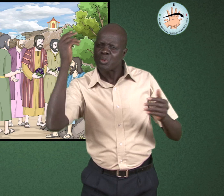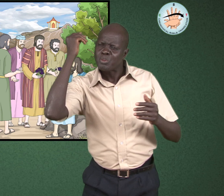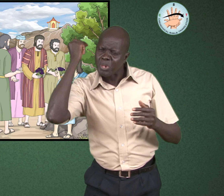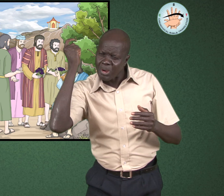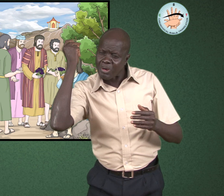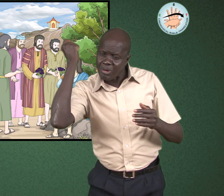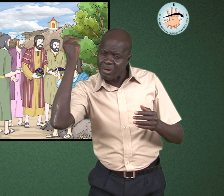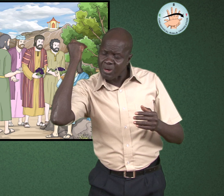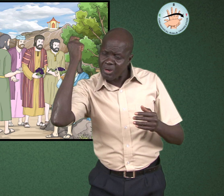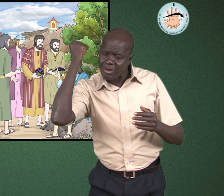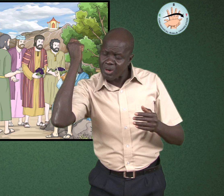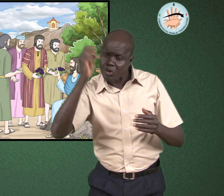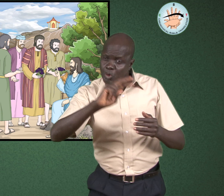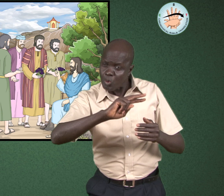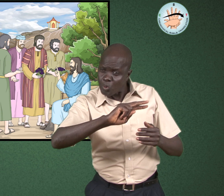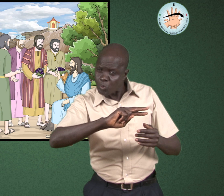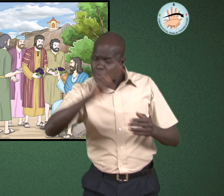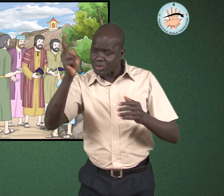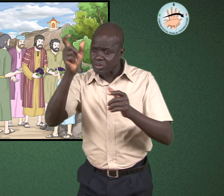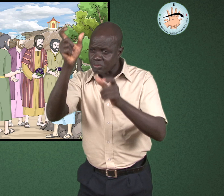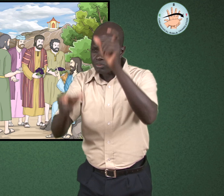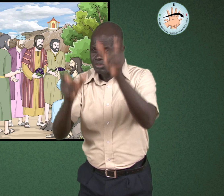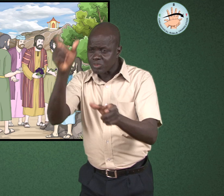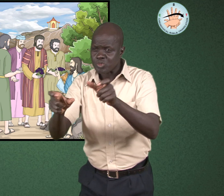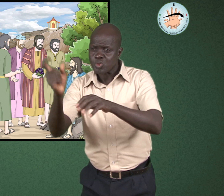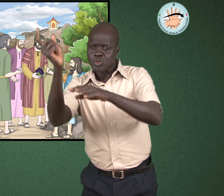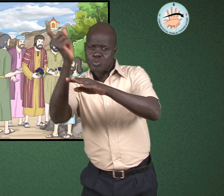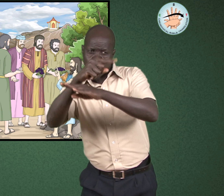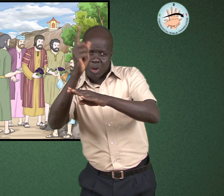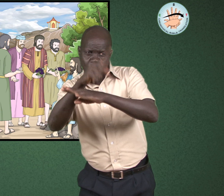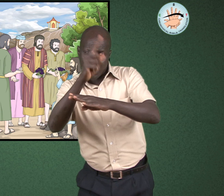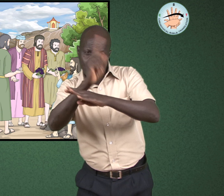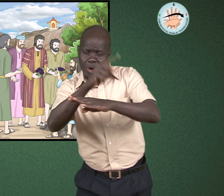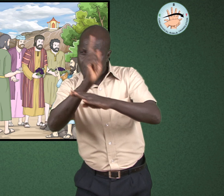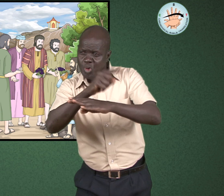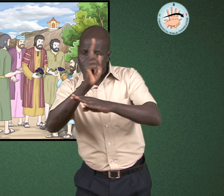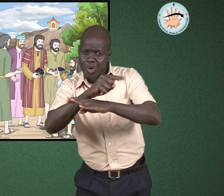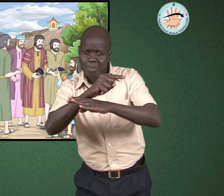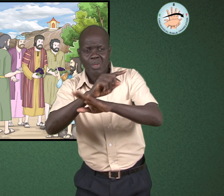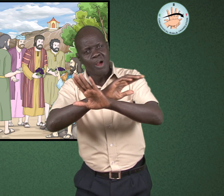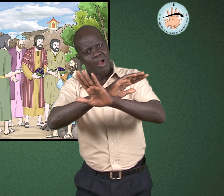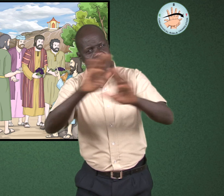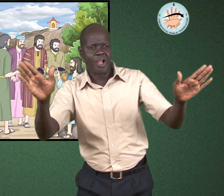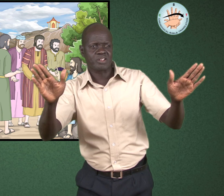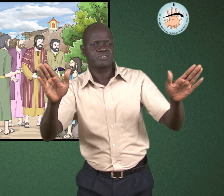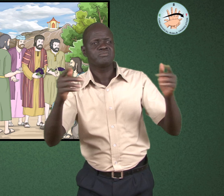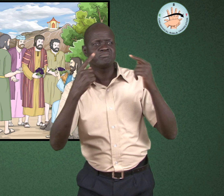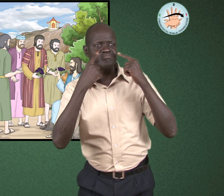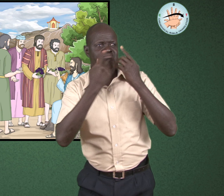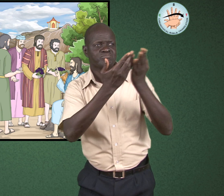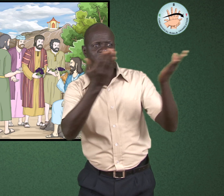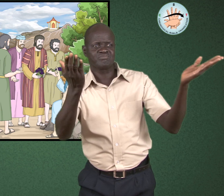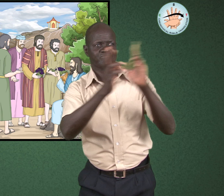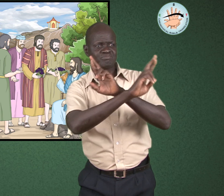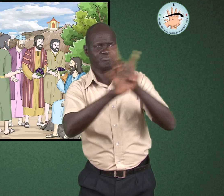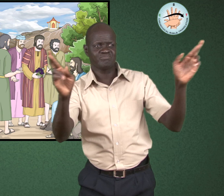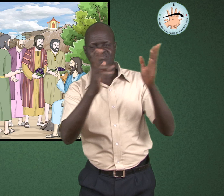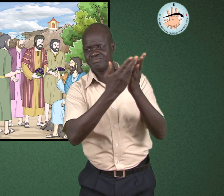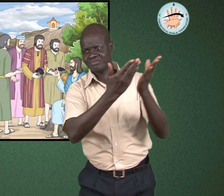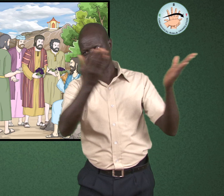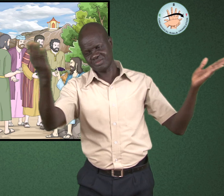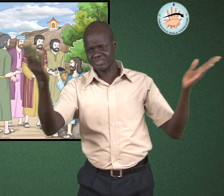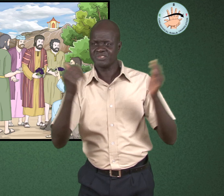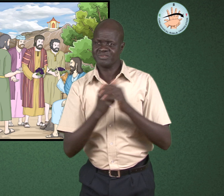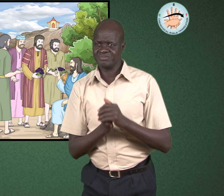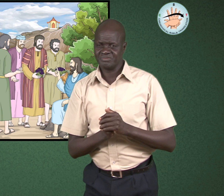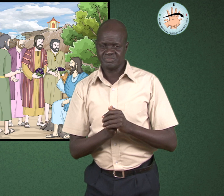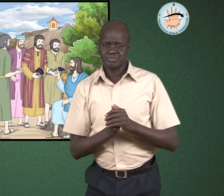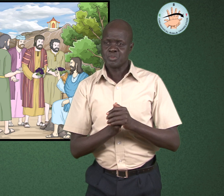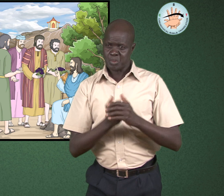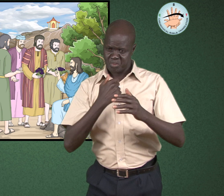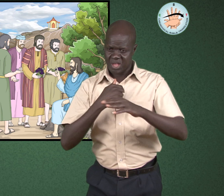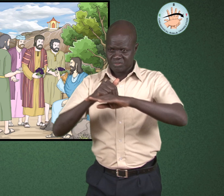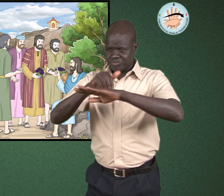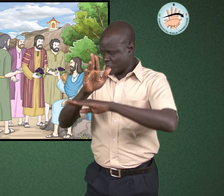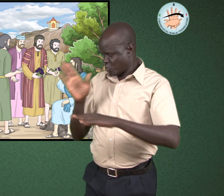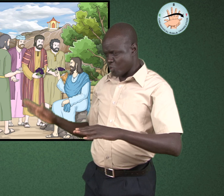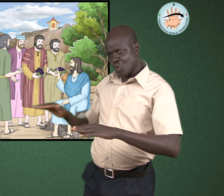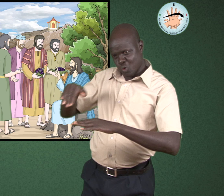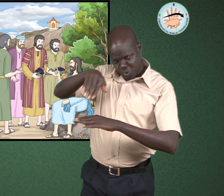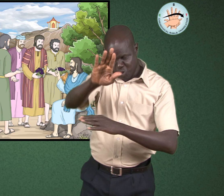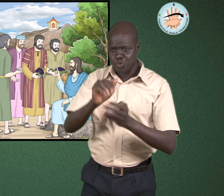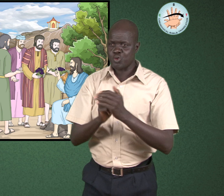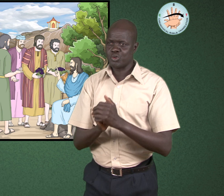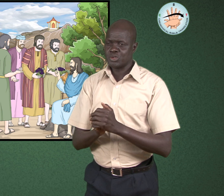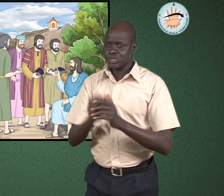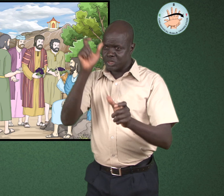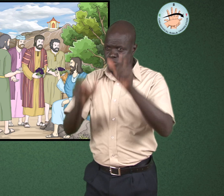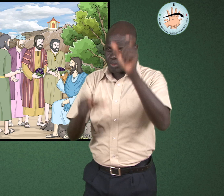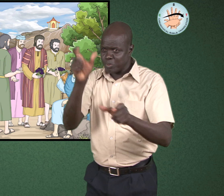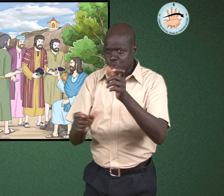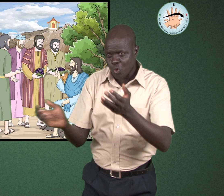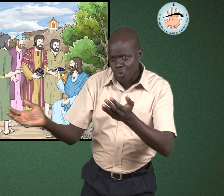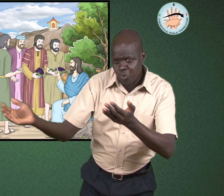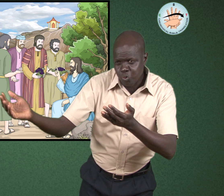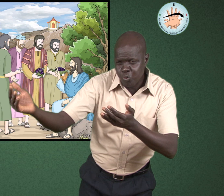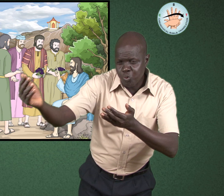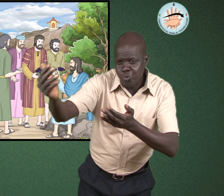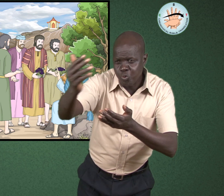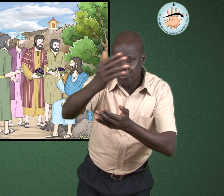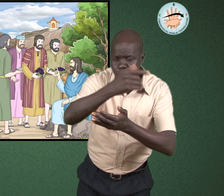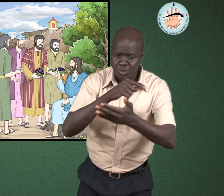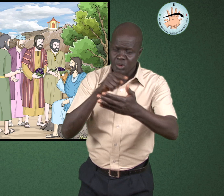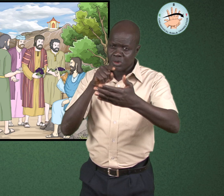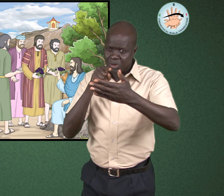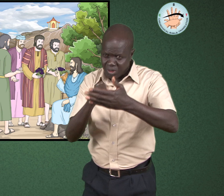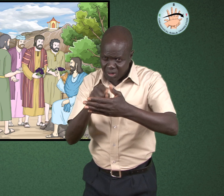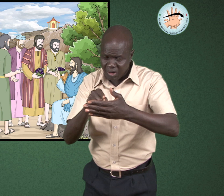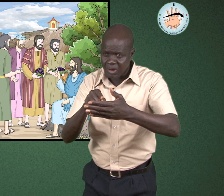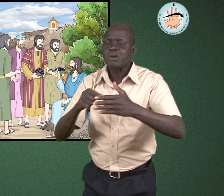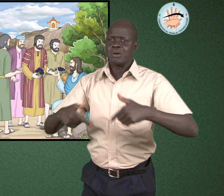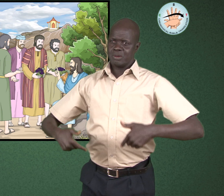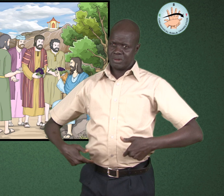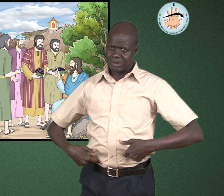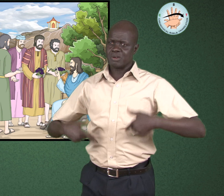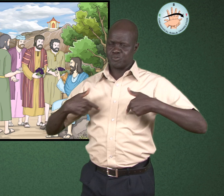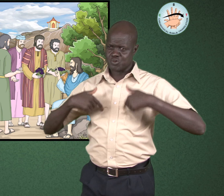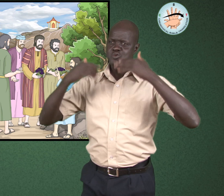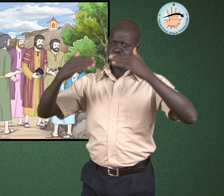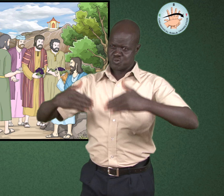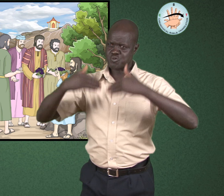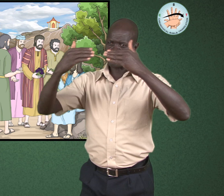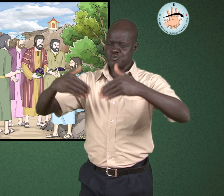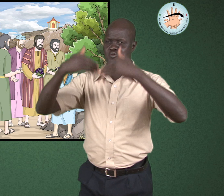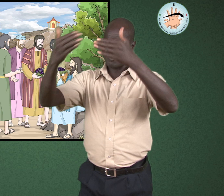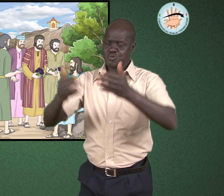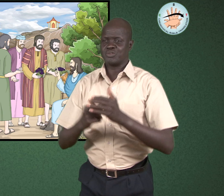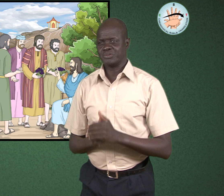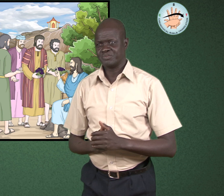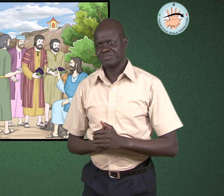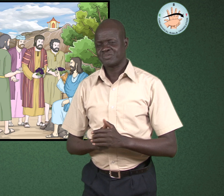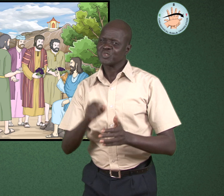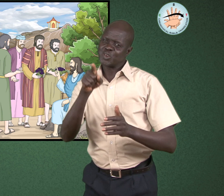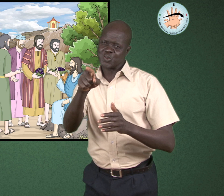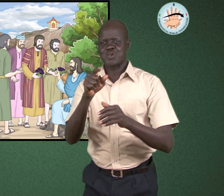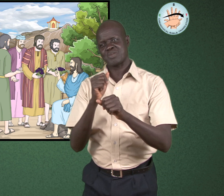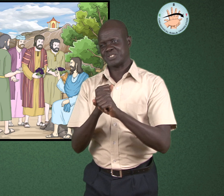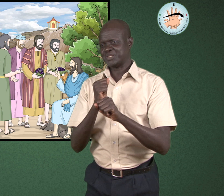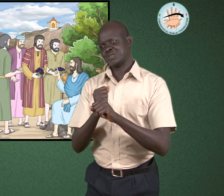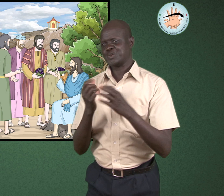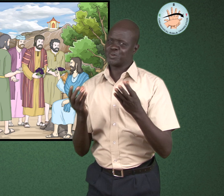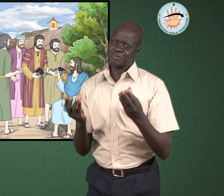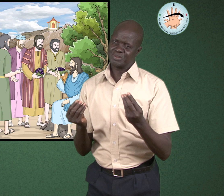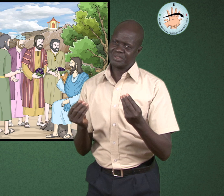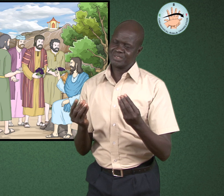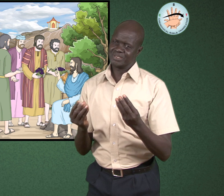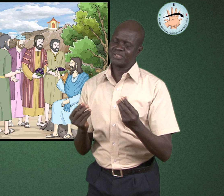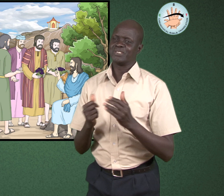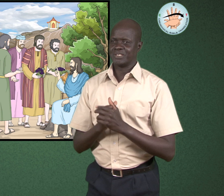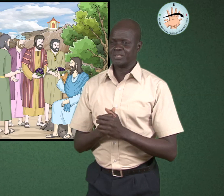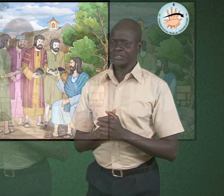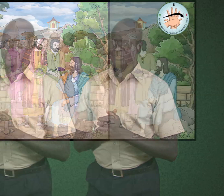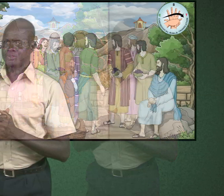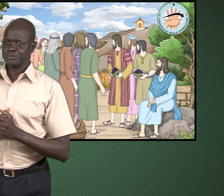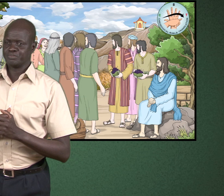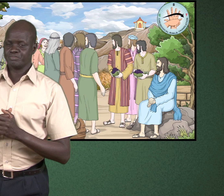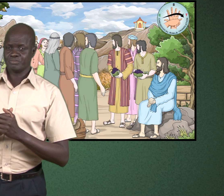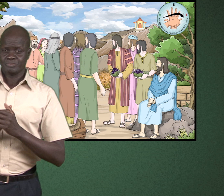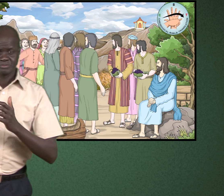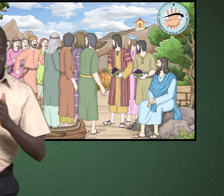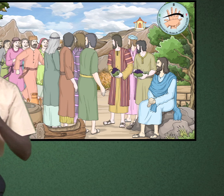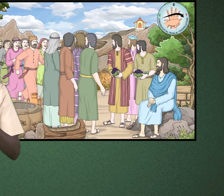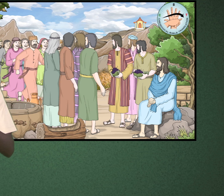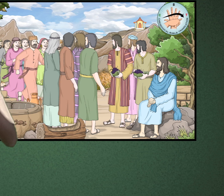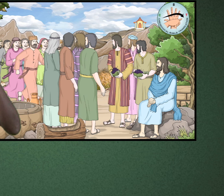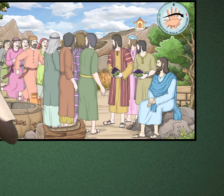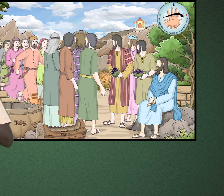Many of the Samaritans from that town believed in Jesus because of the woman’s testimony, “He told me everything I ever did.”